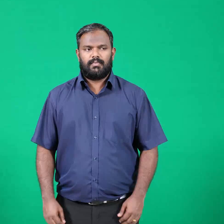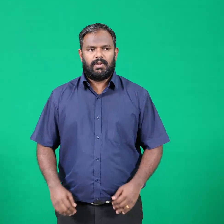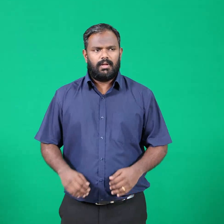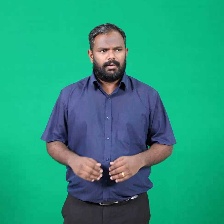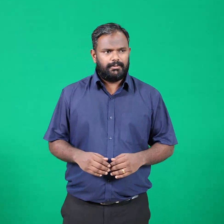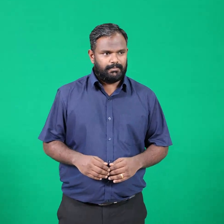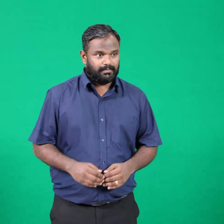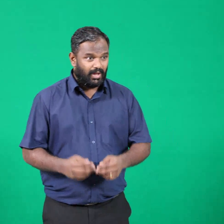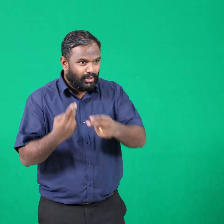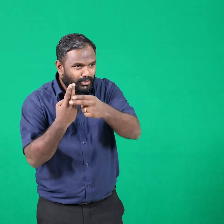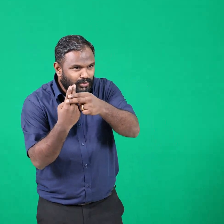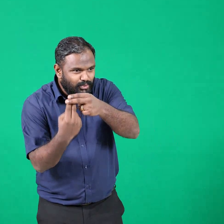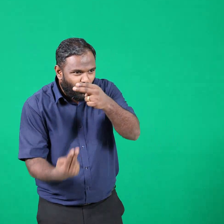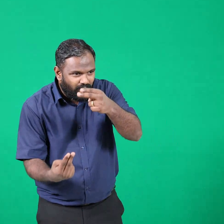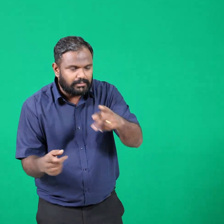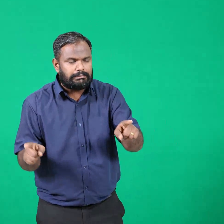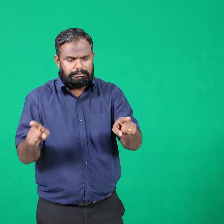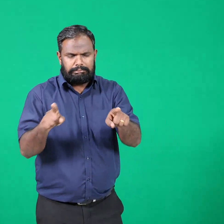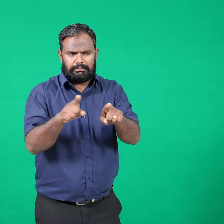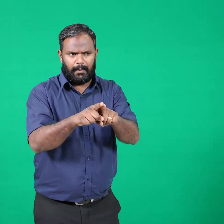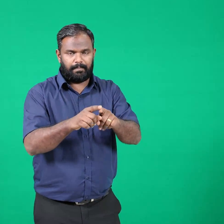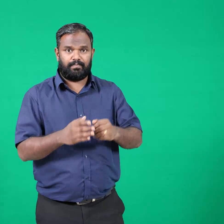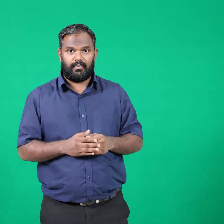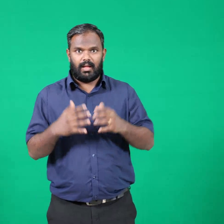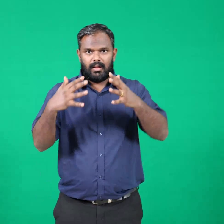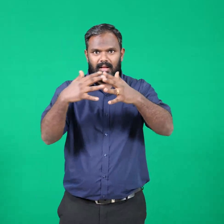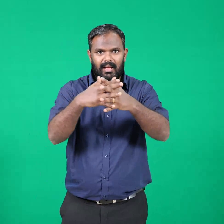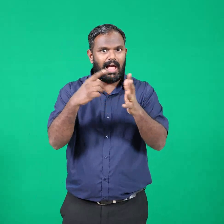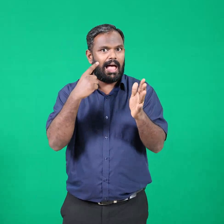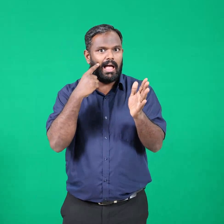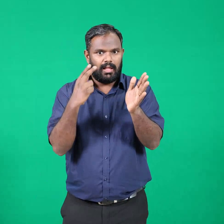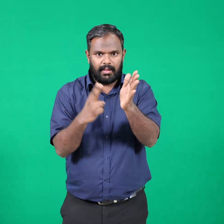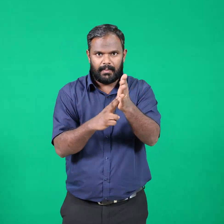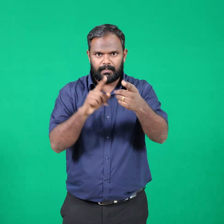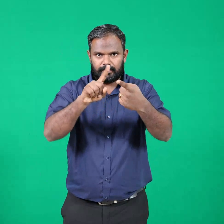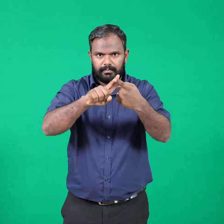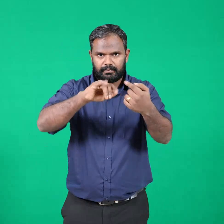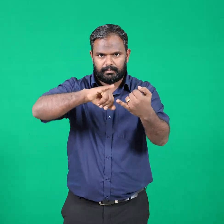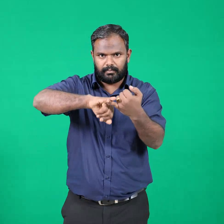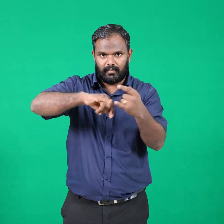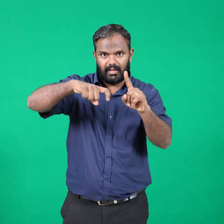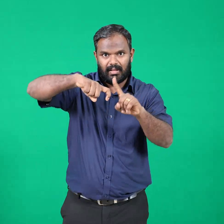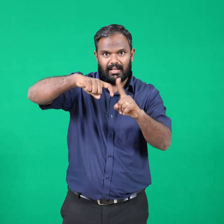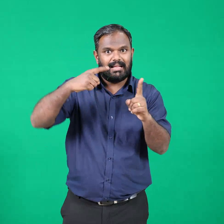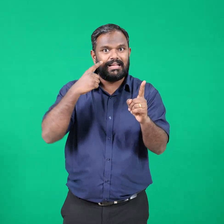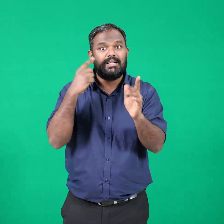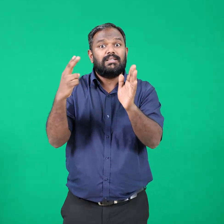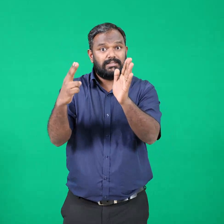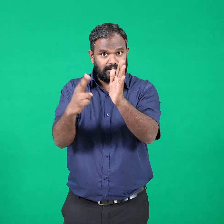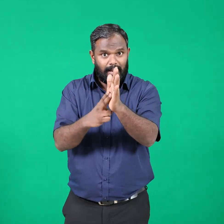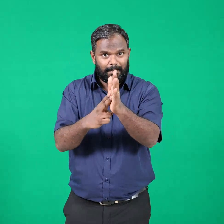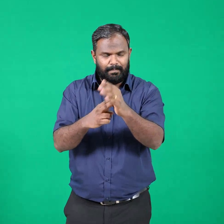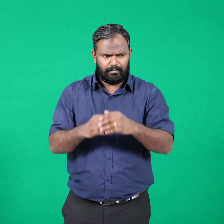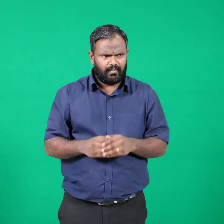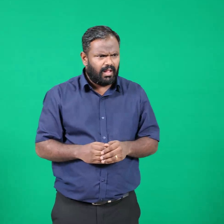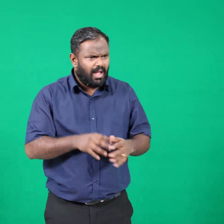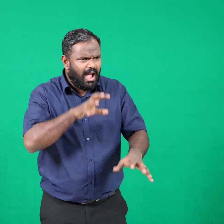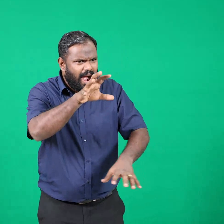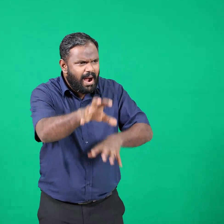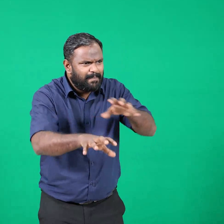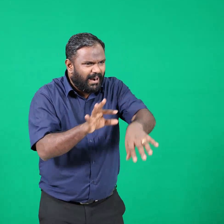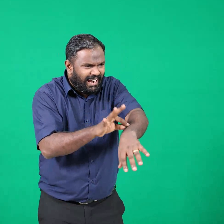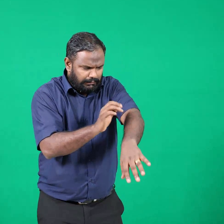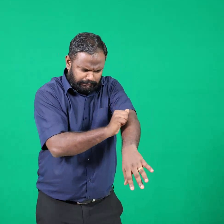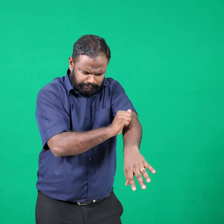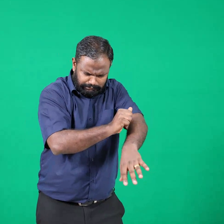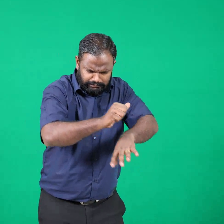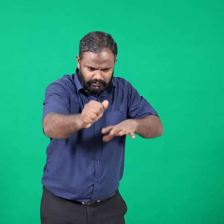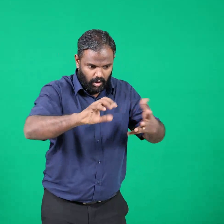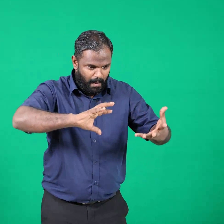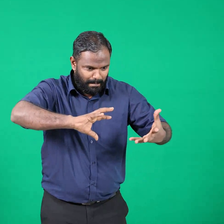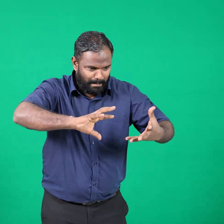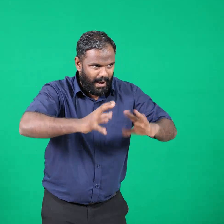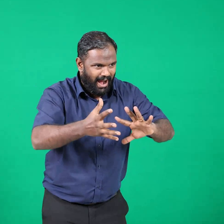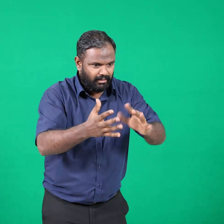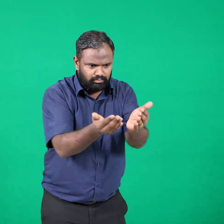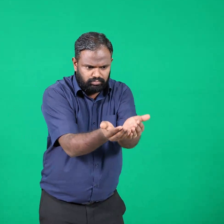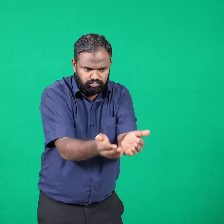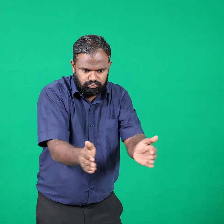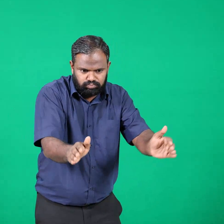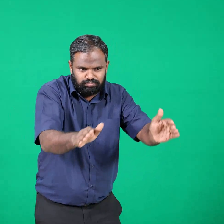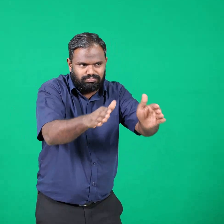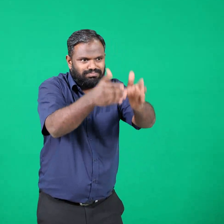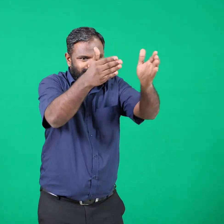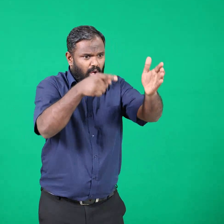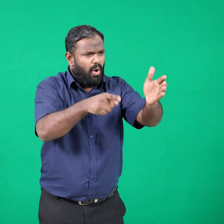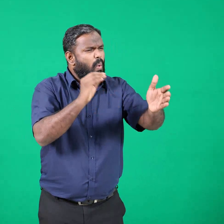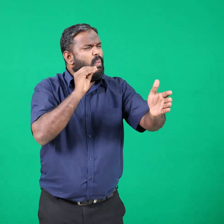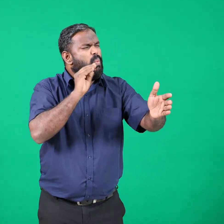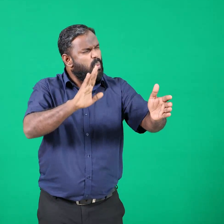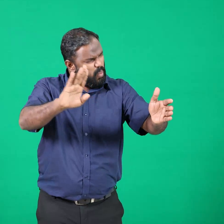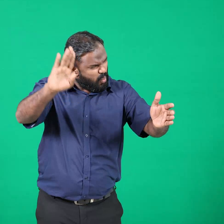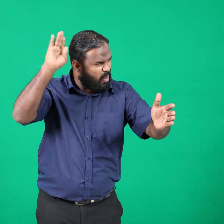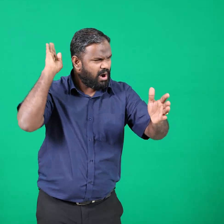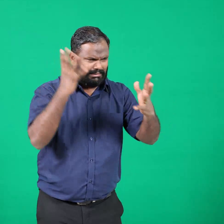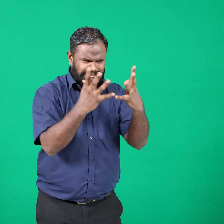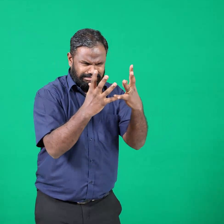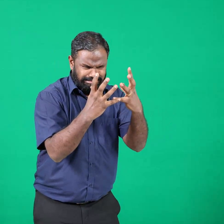And no one pours new wine into old wineskins.